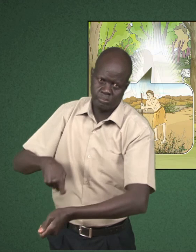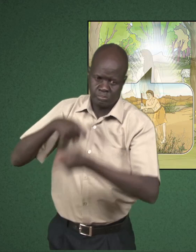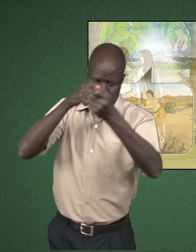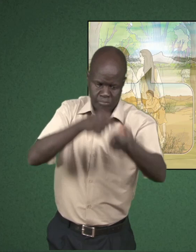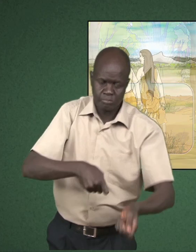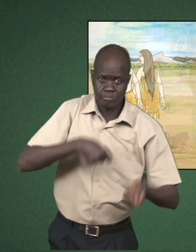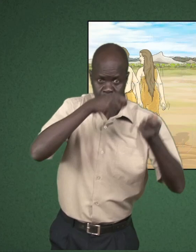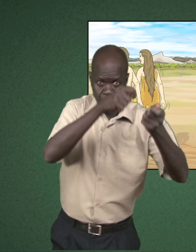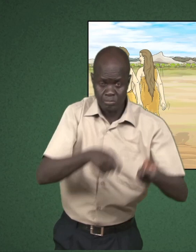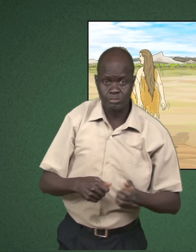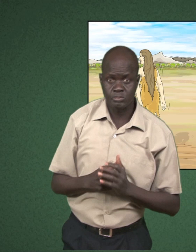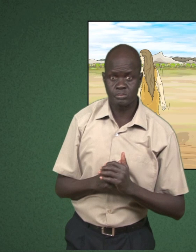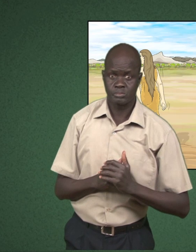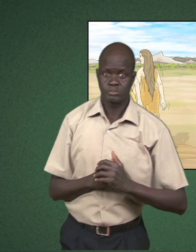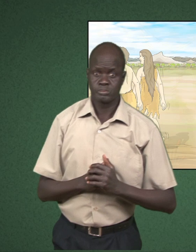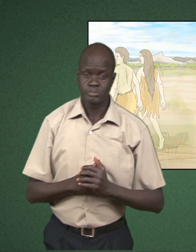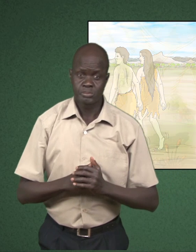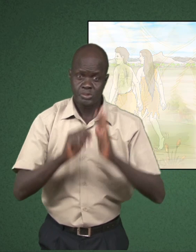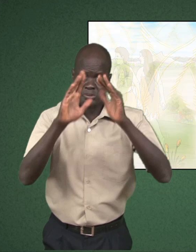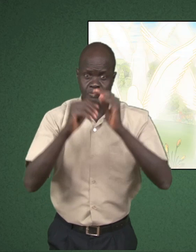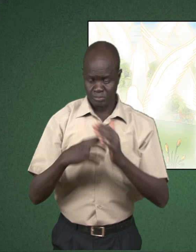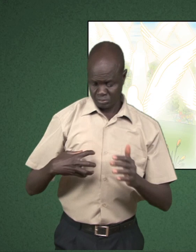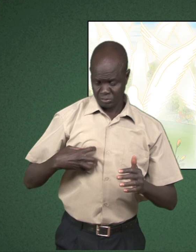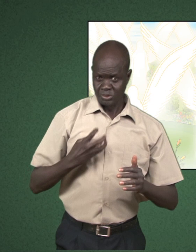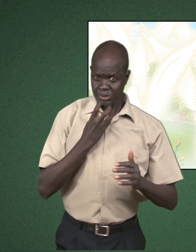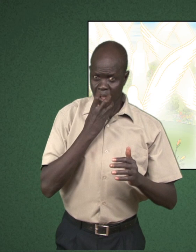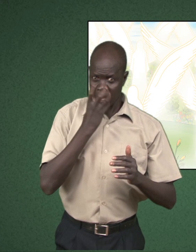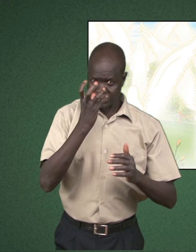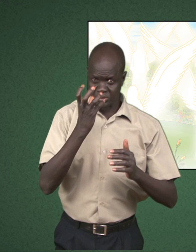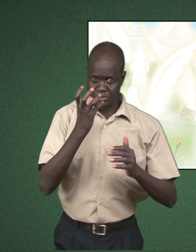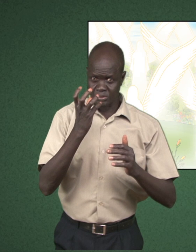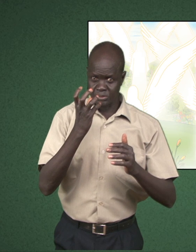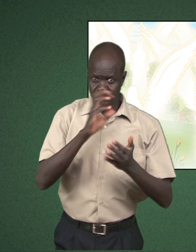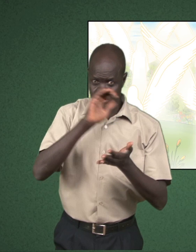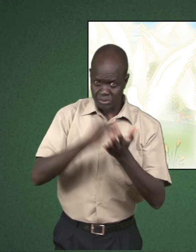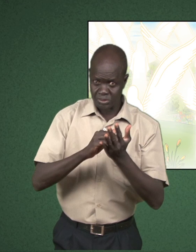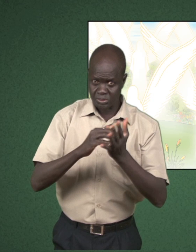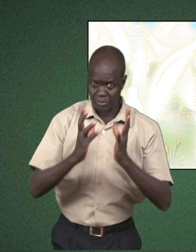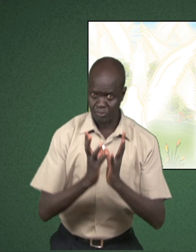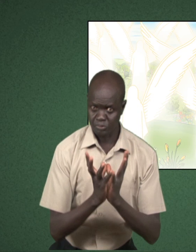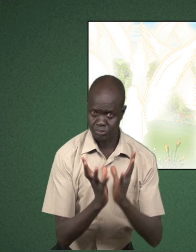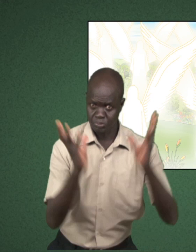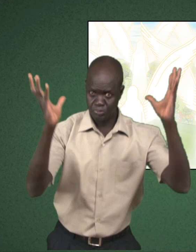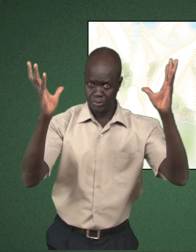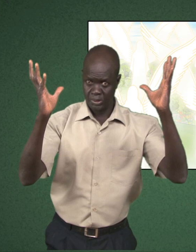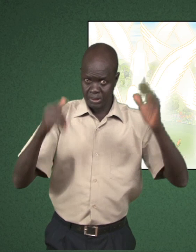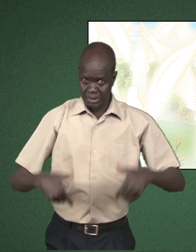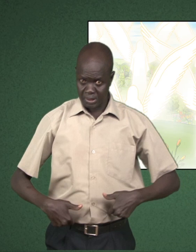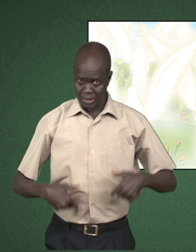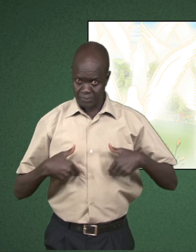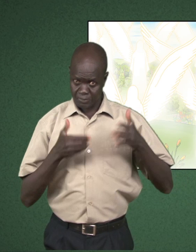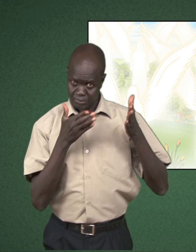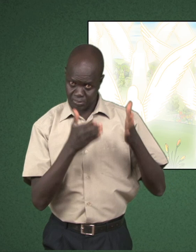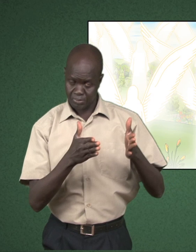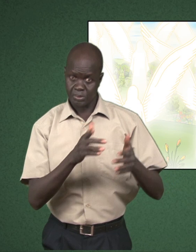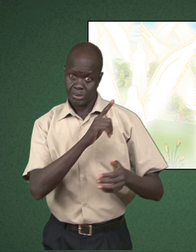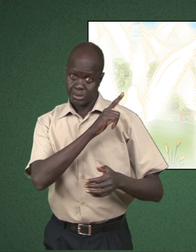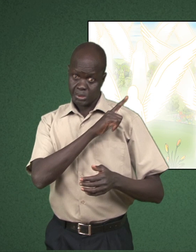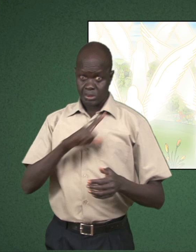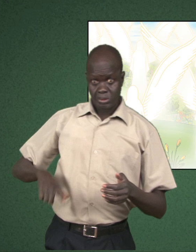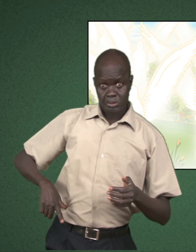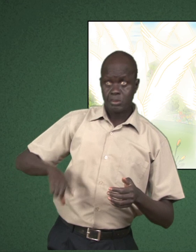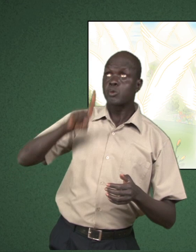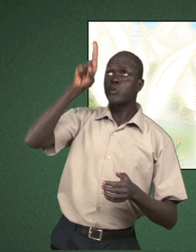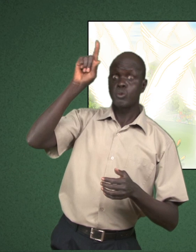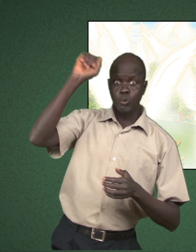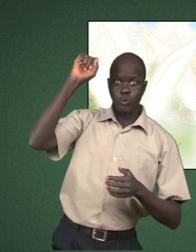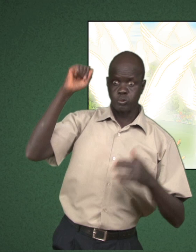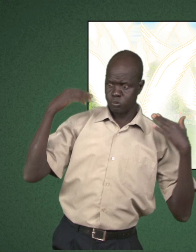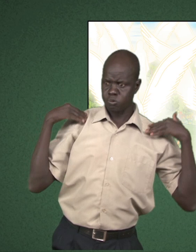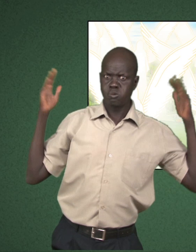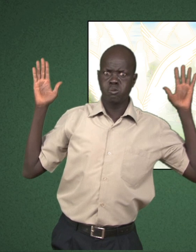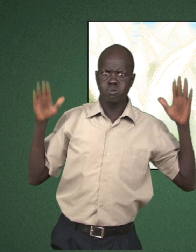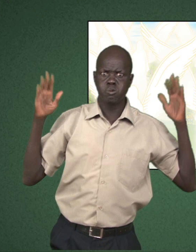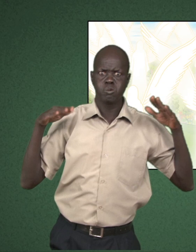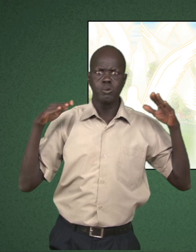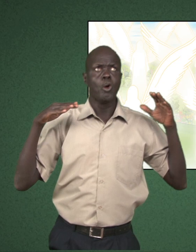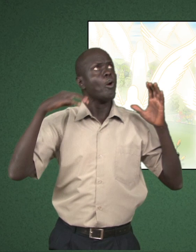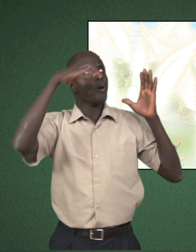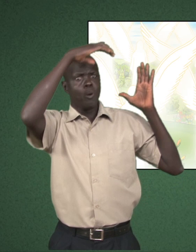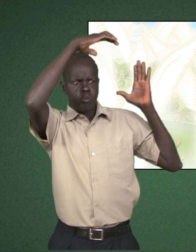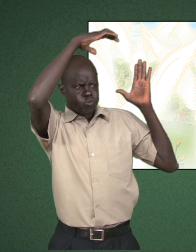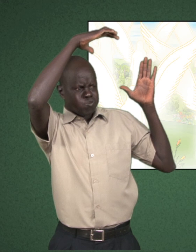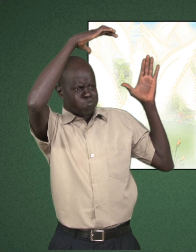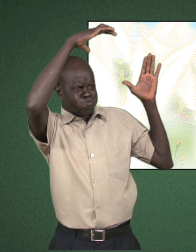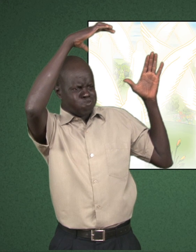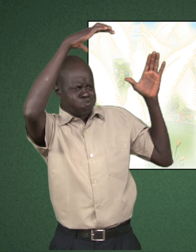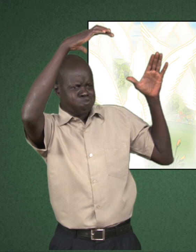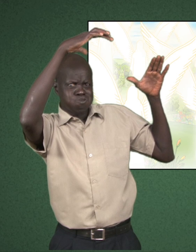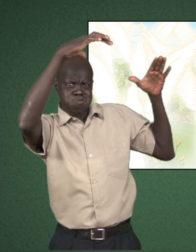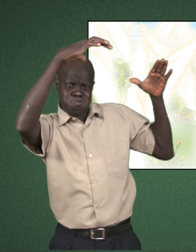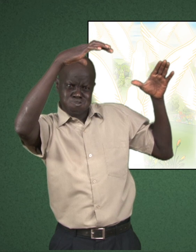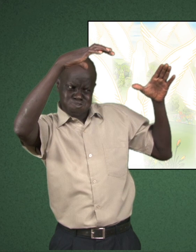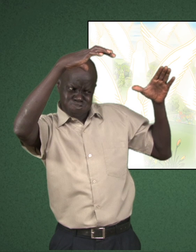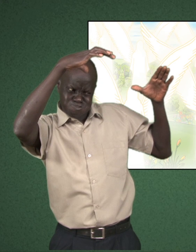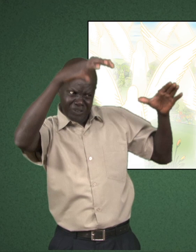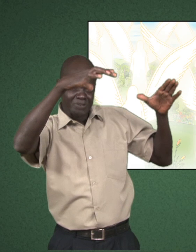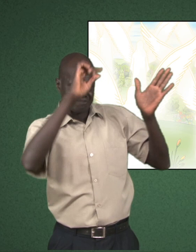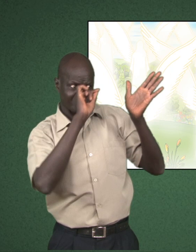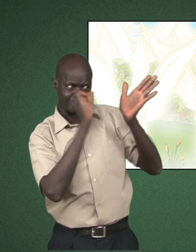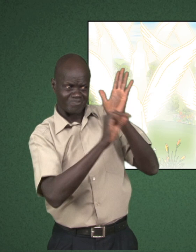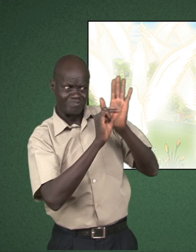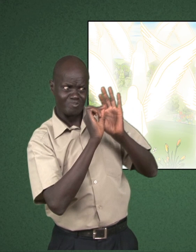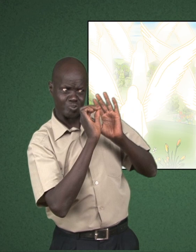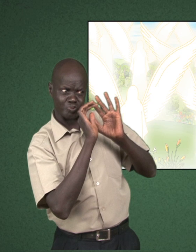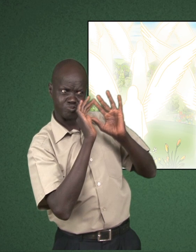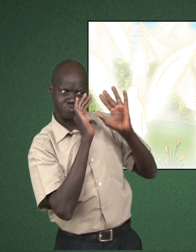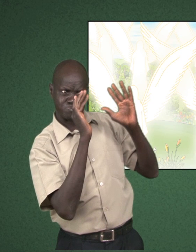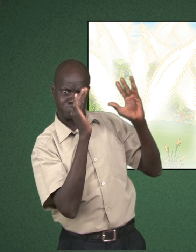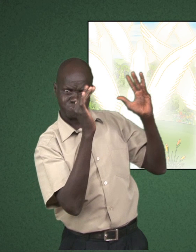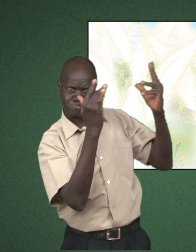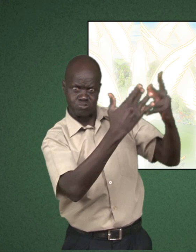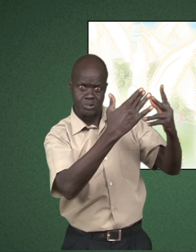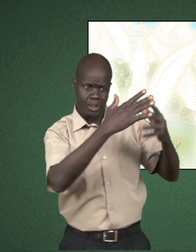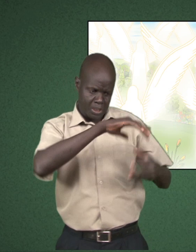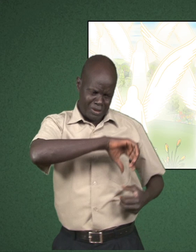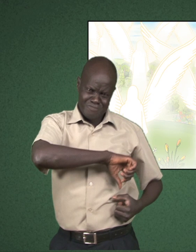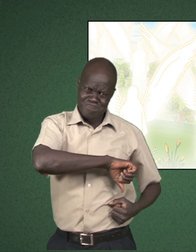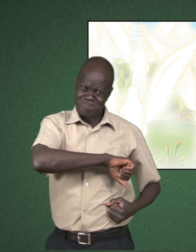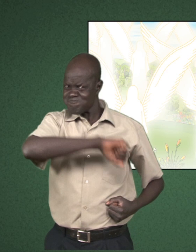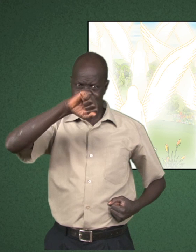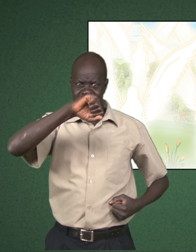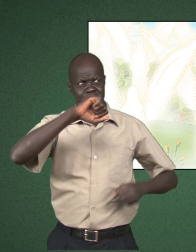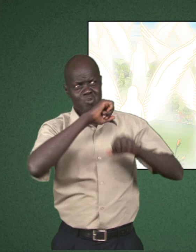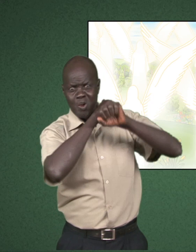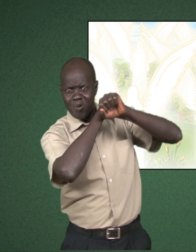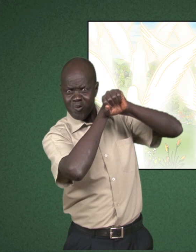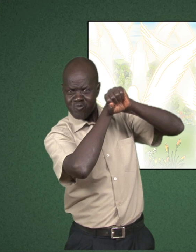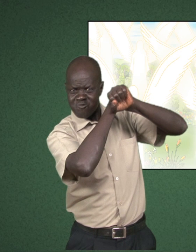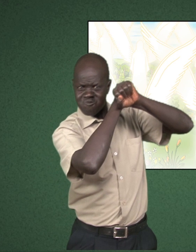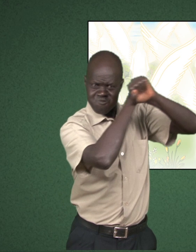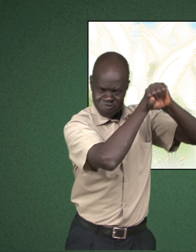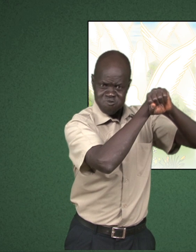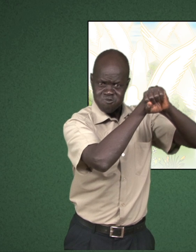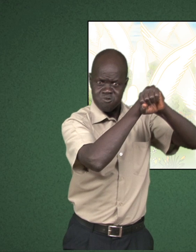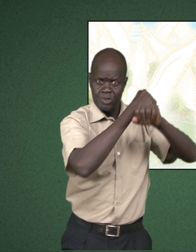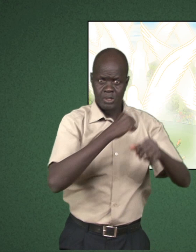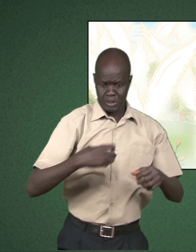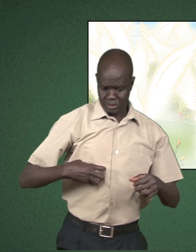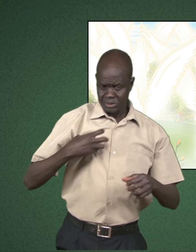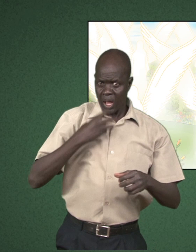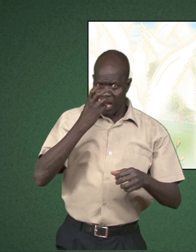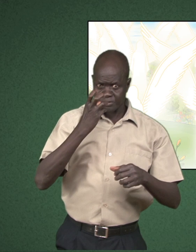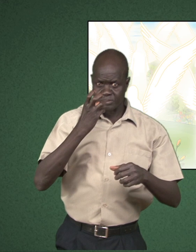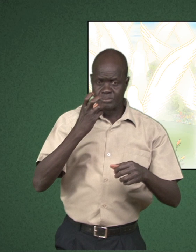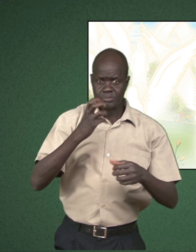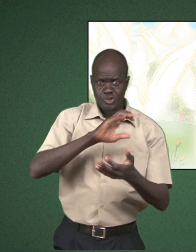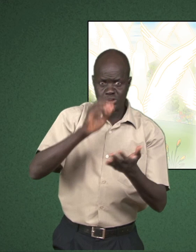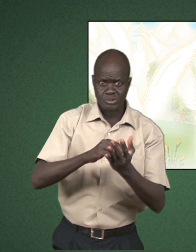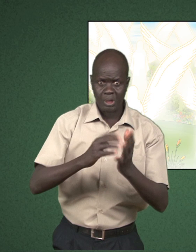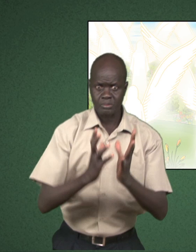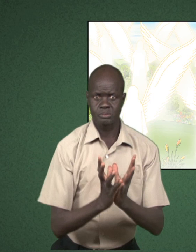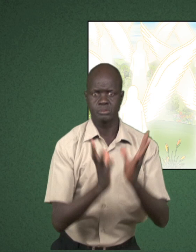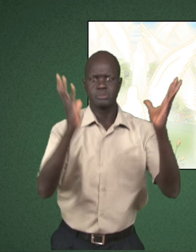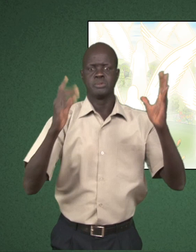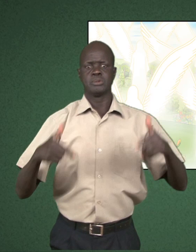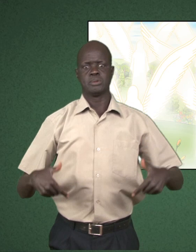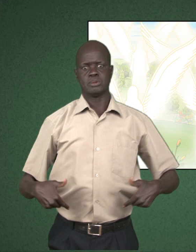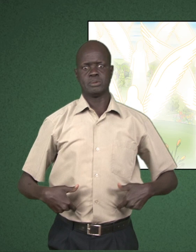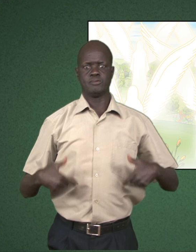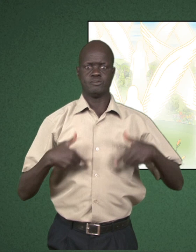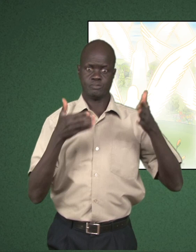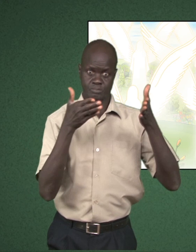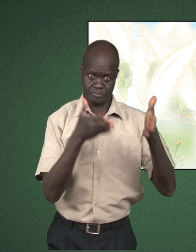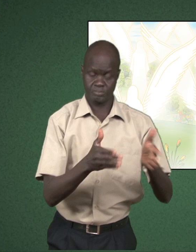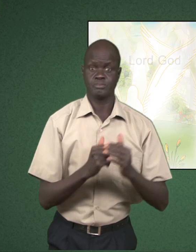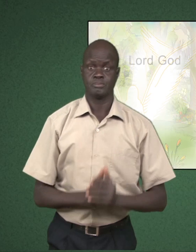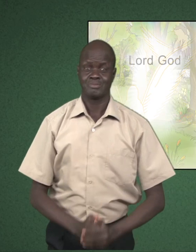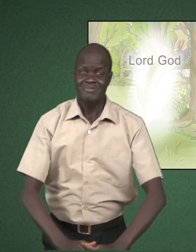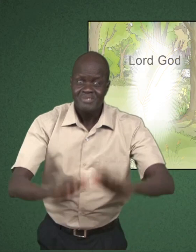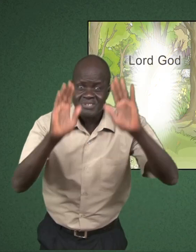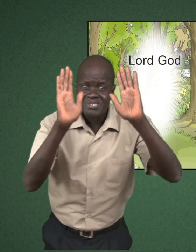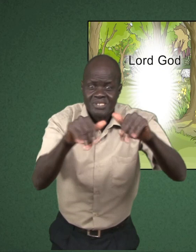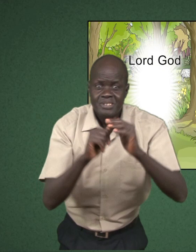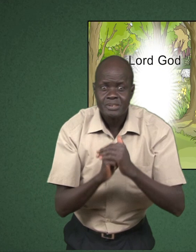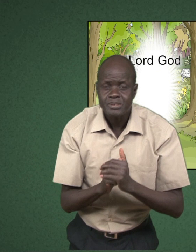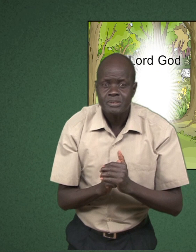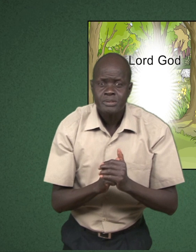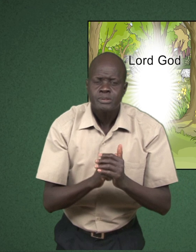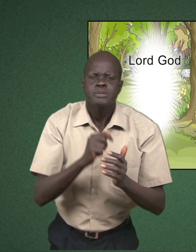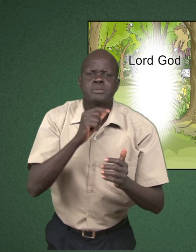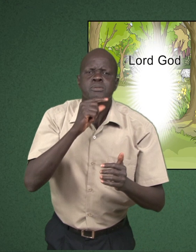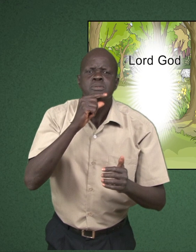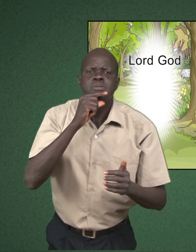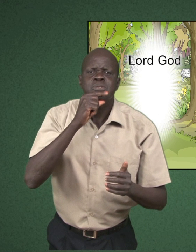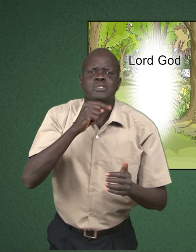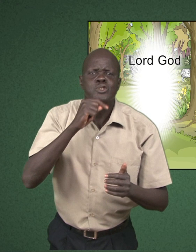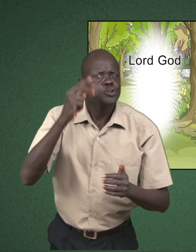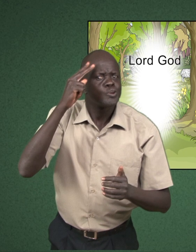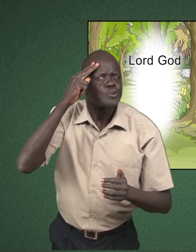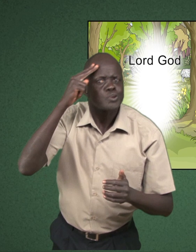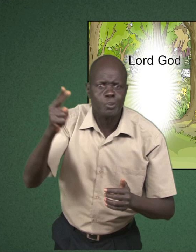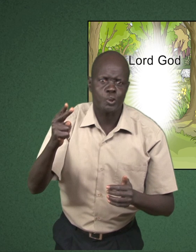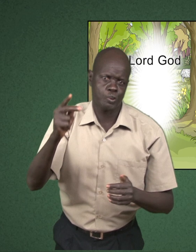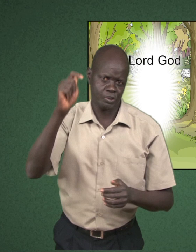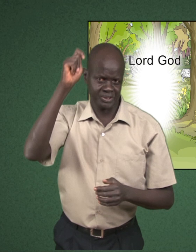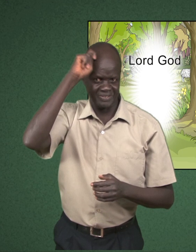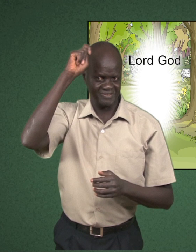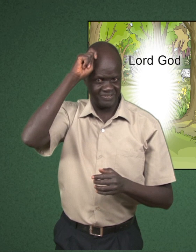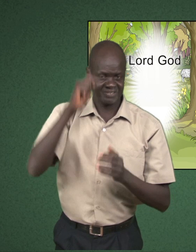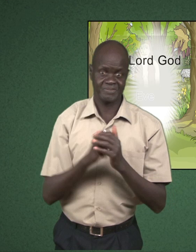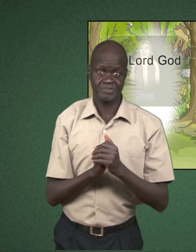So He drove out the man and stationed cherubim on the east side of the Garden of Eden, along with a whirling sword of flame to guard the way to the tree of life.